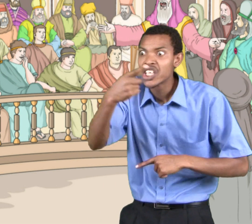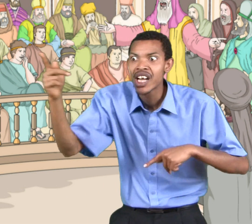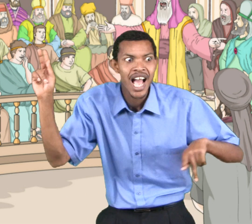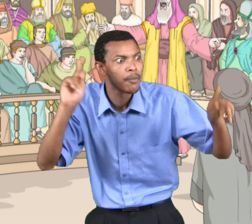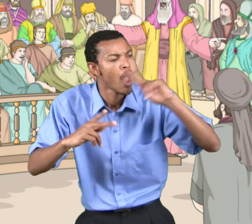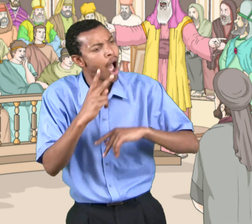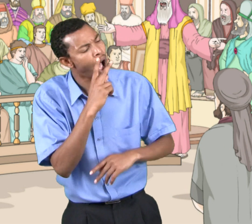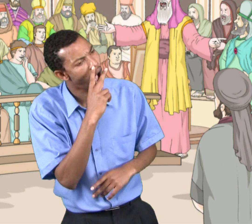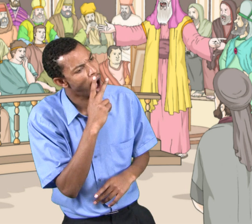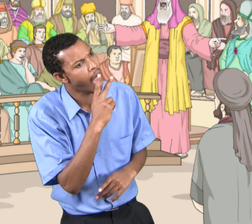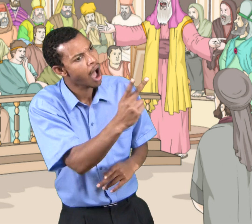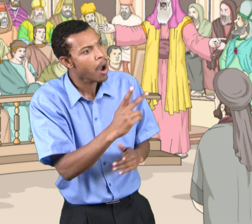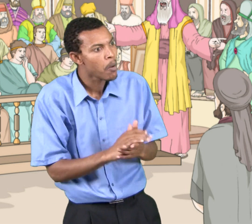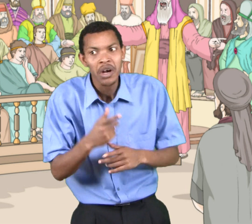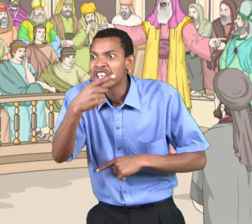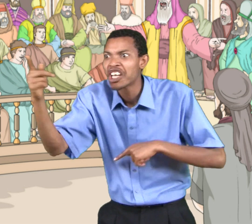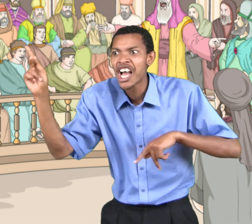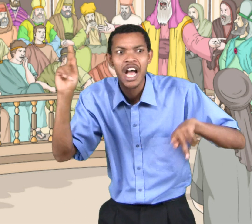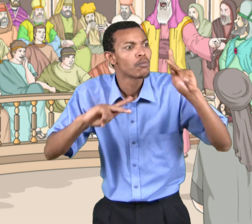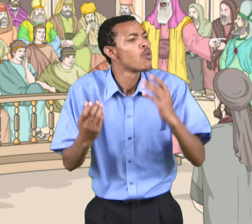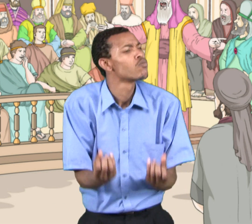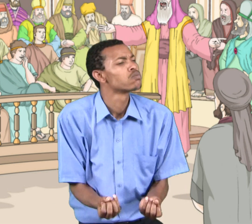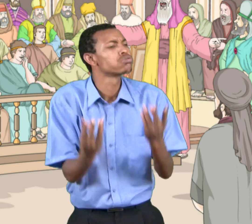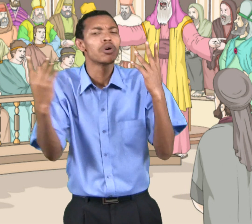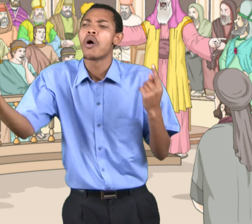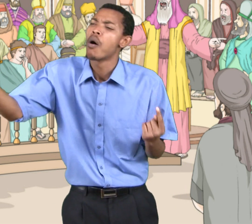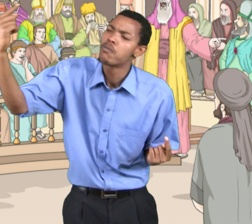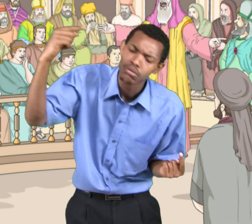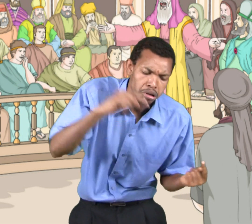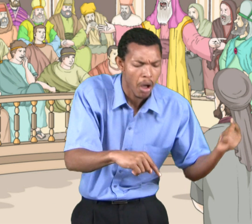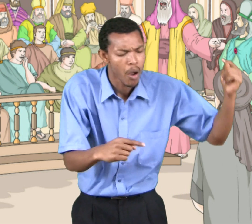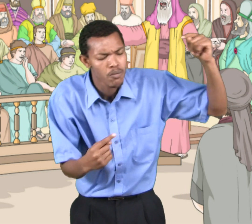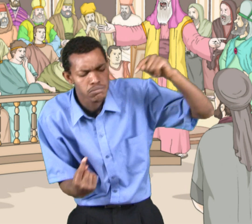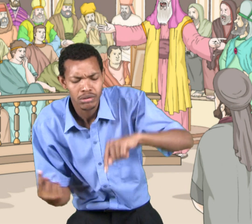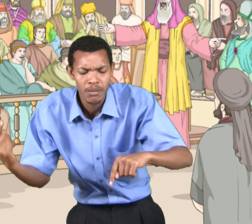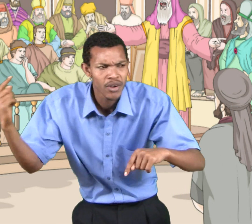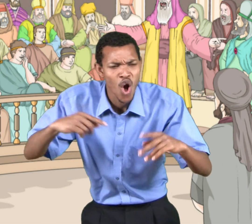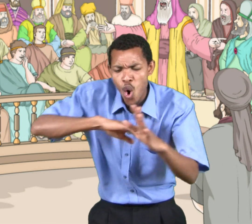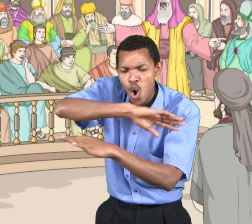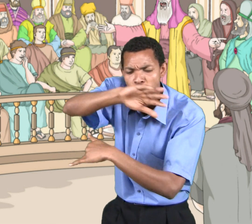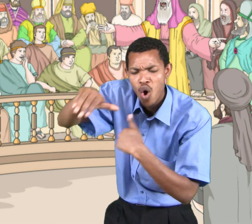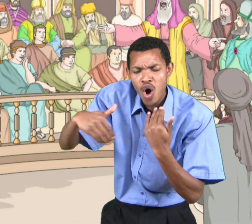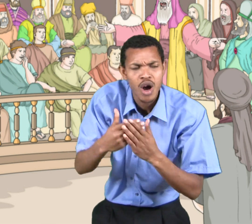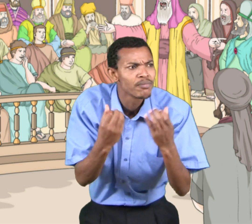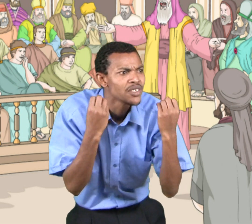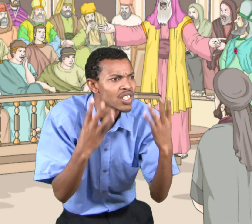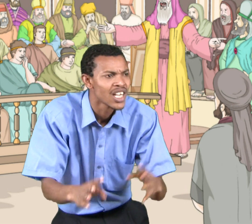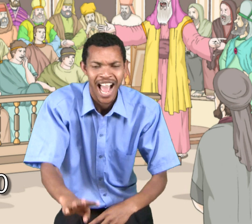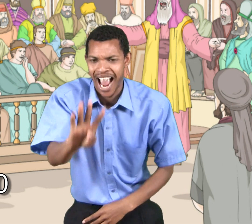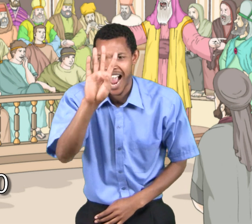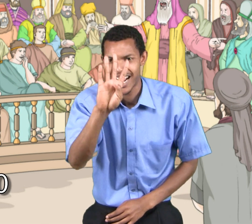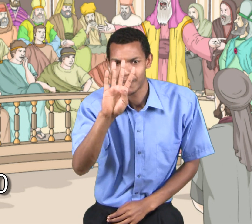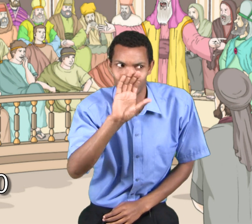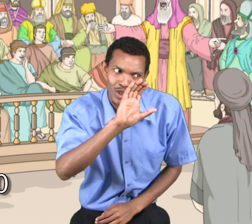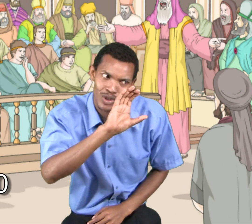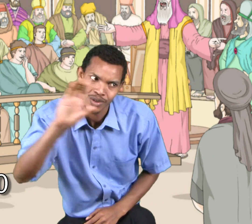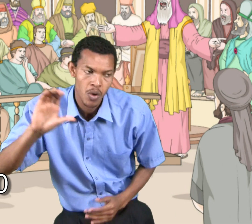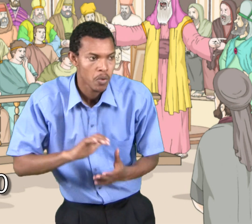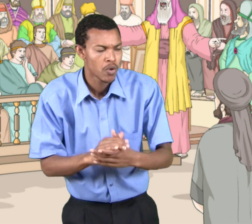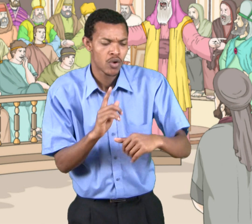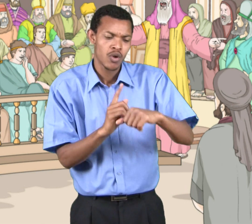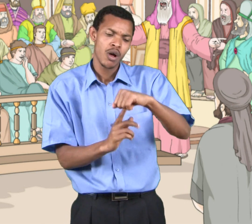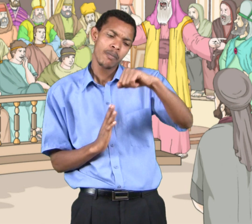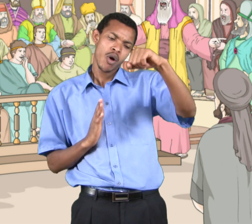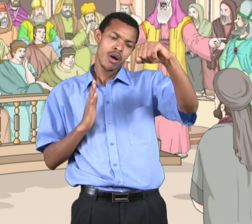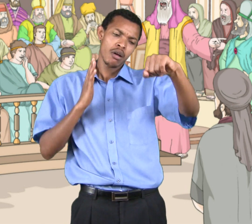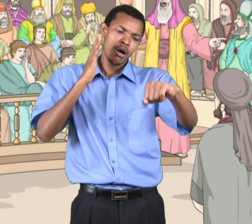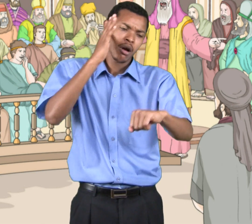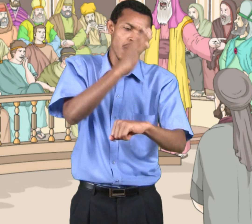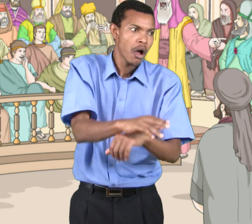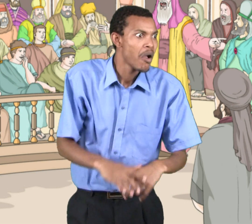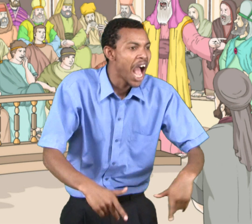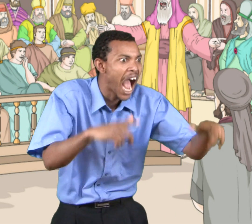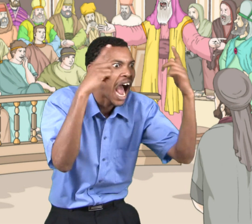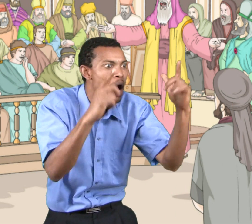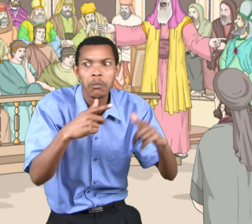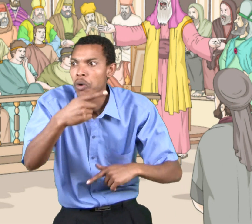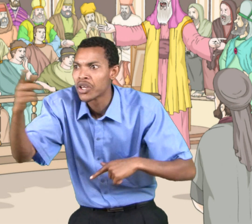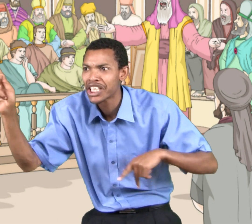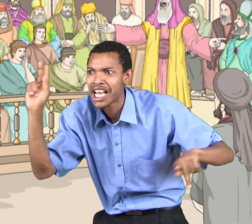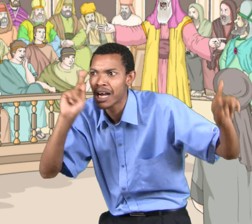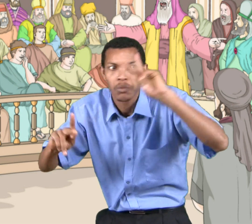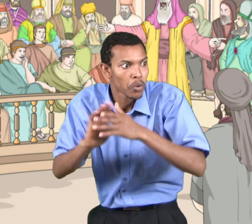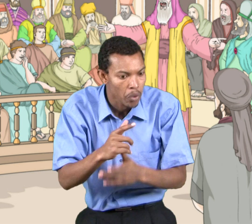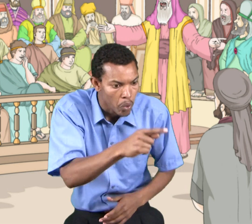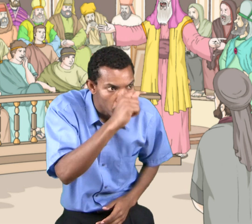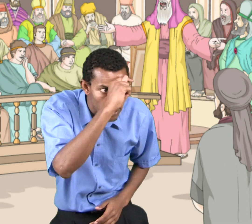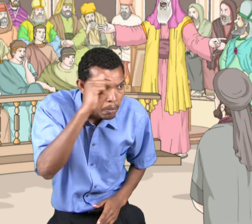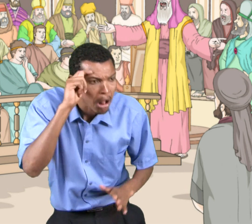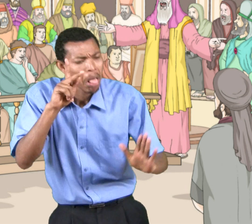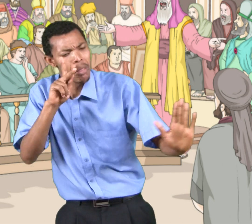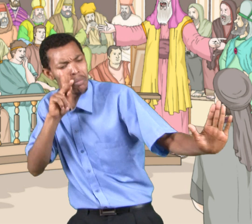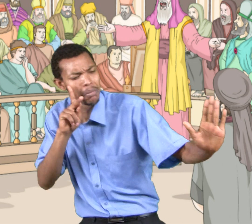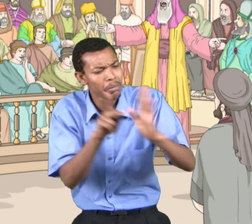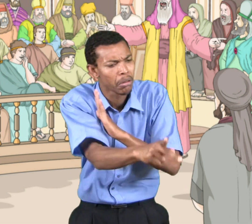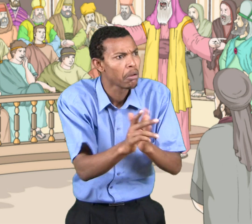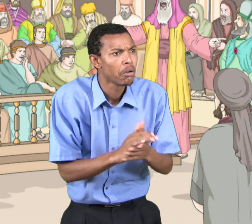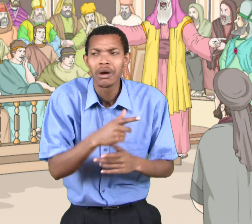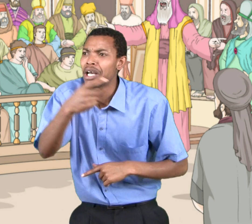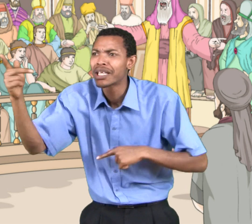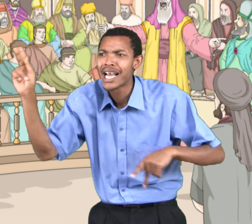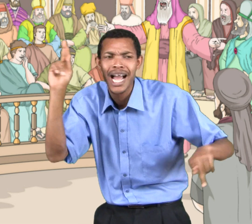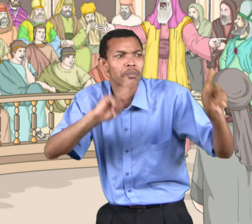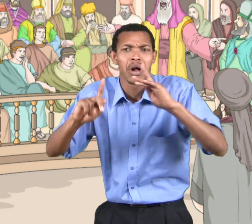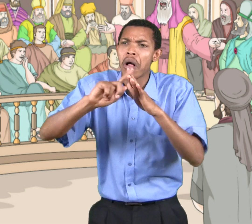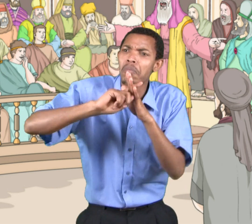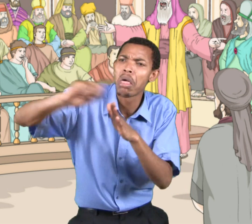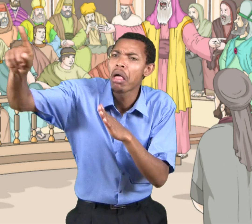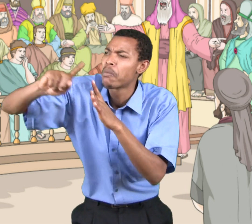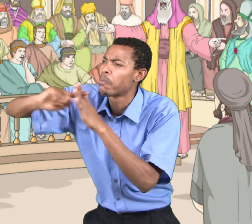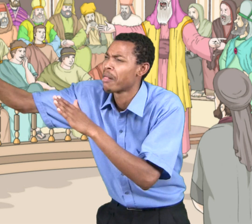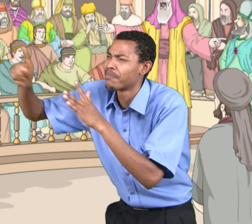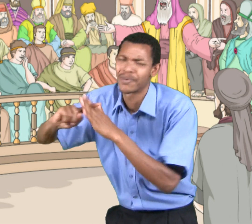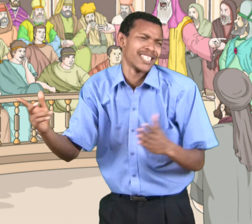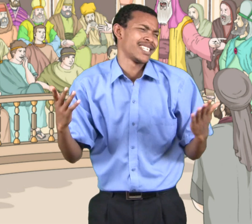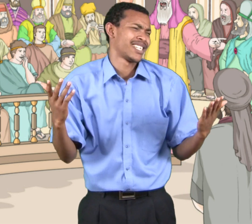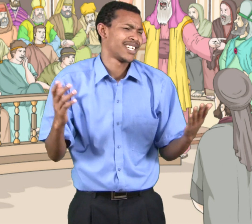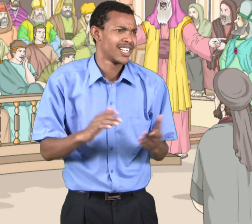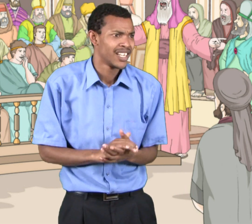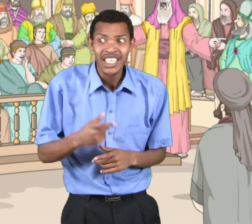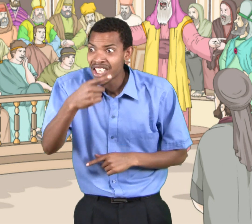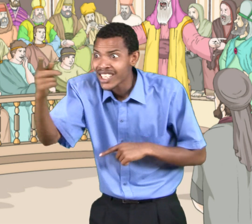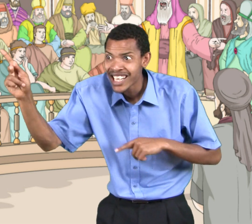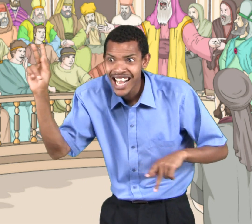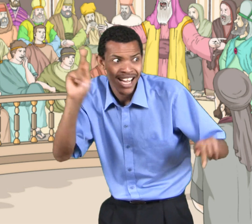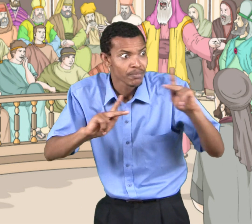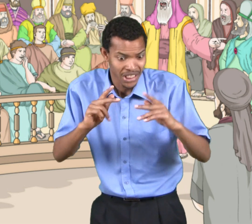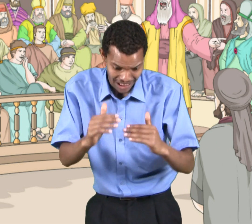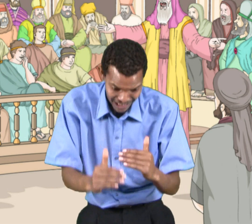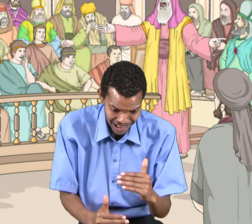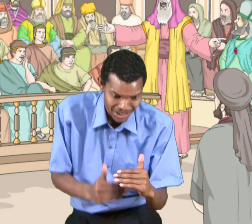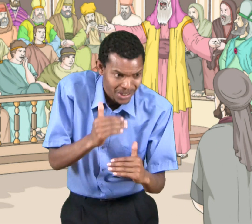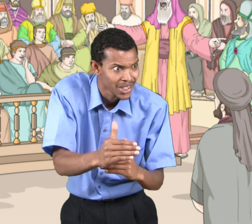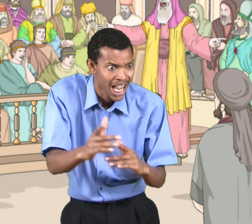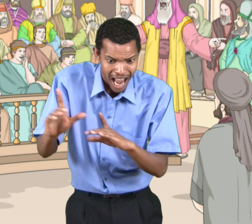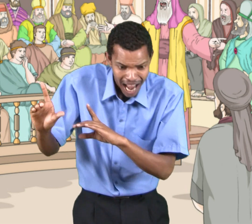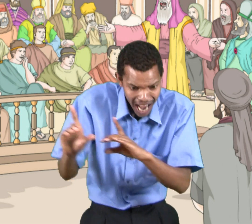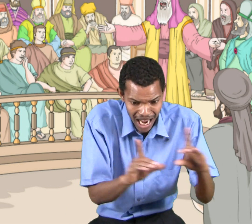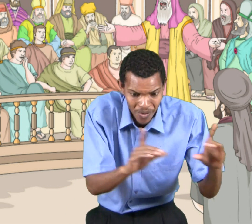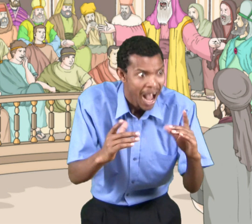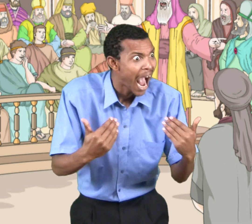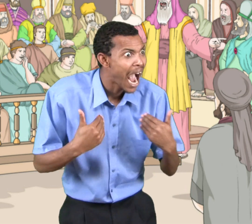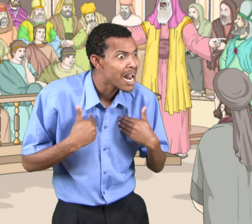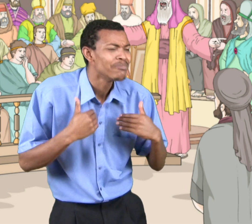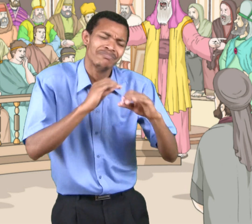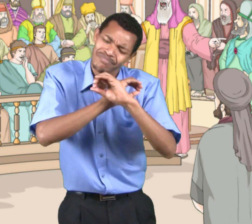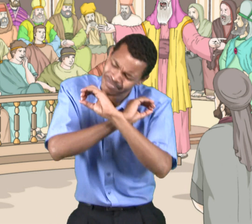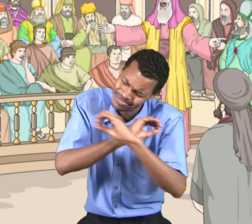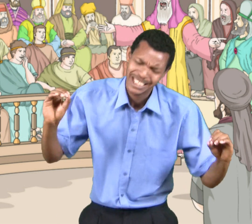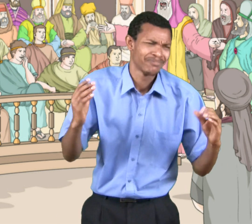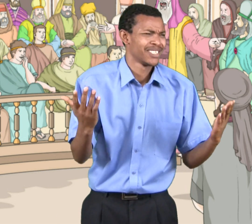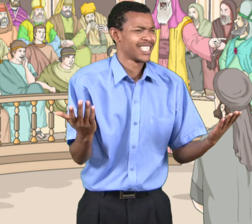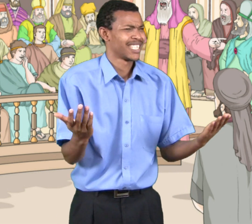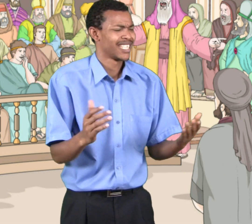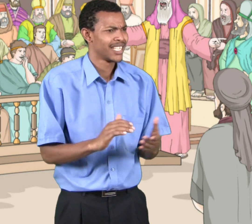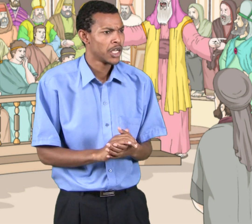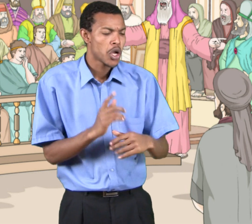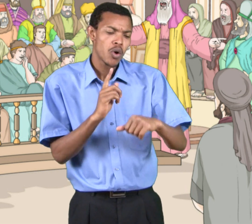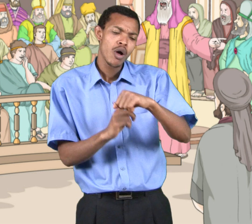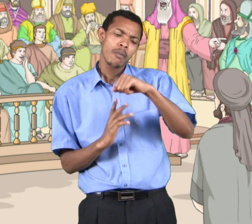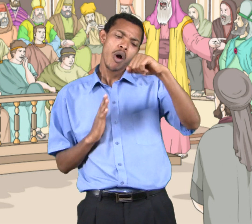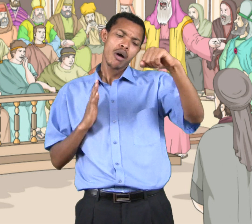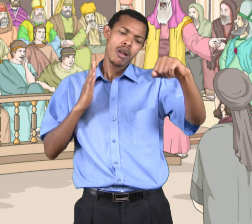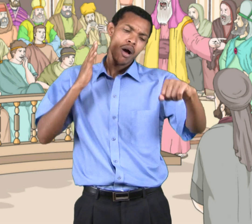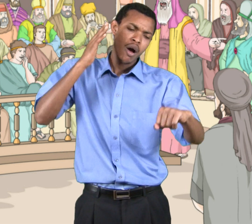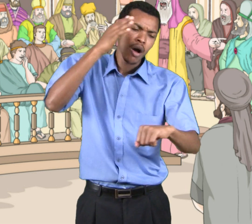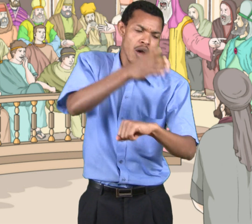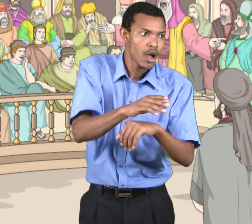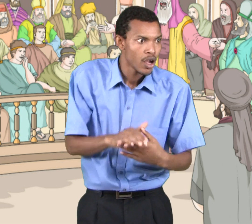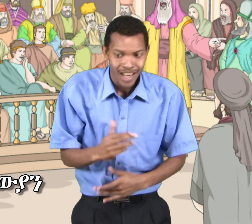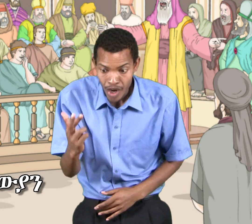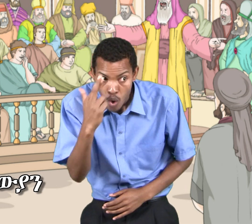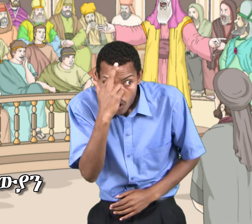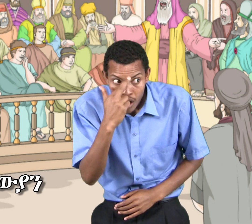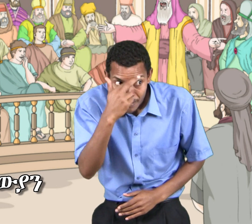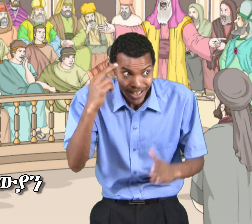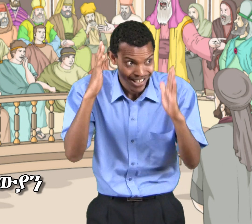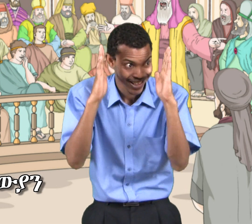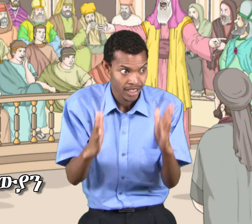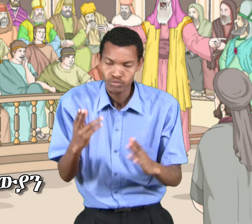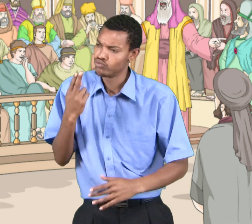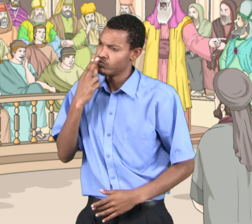Some time ago Theudas rose up, claiming to be somebody, and about four hundred men joined him.